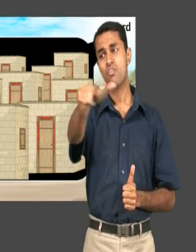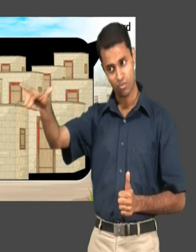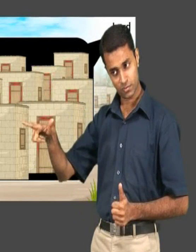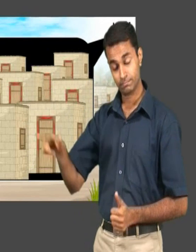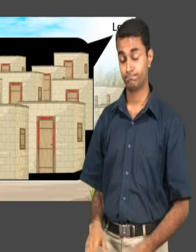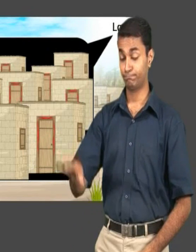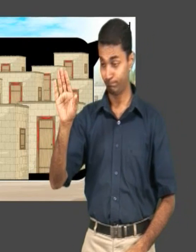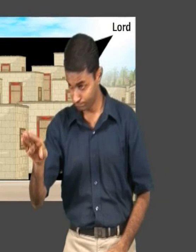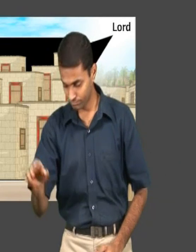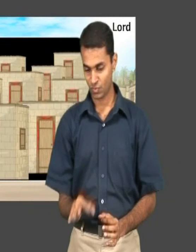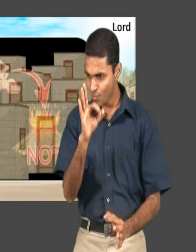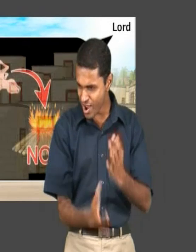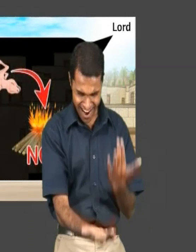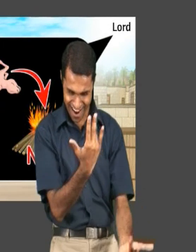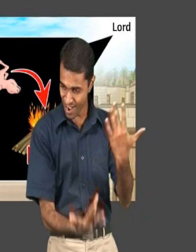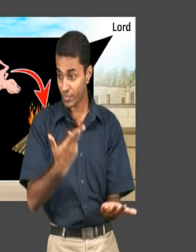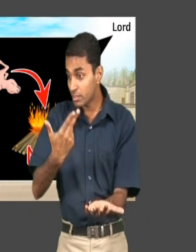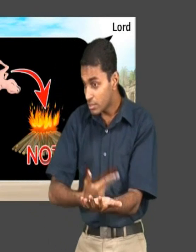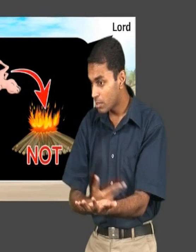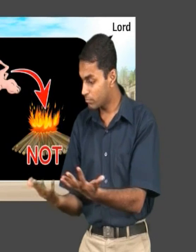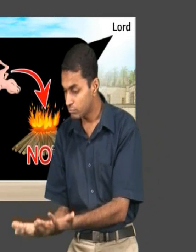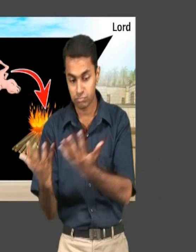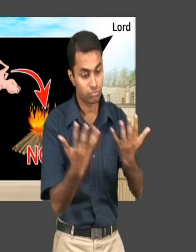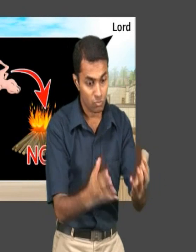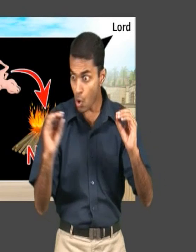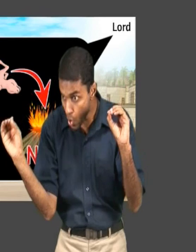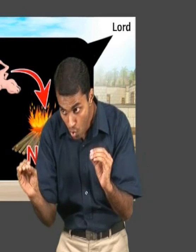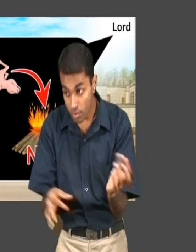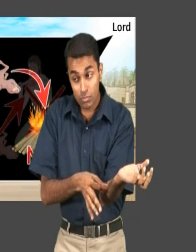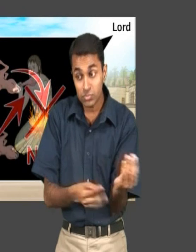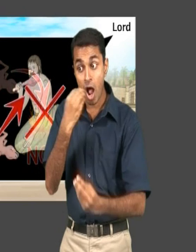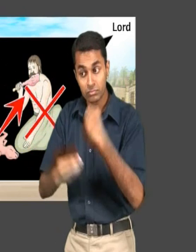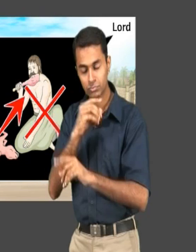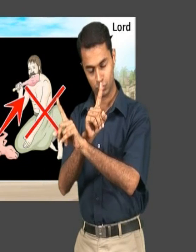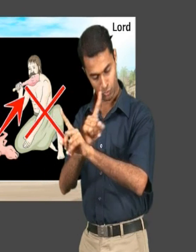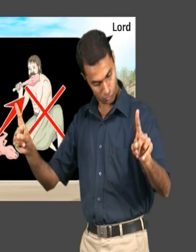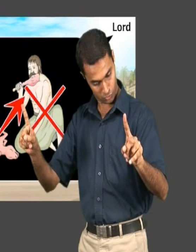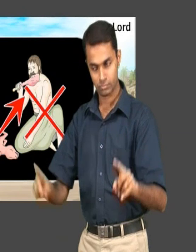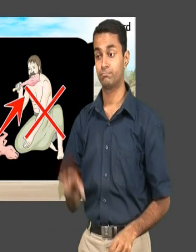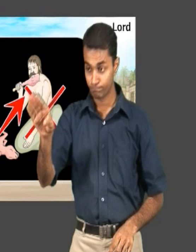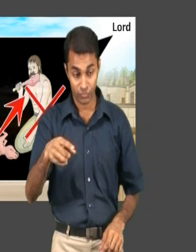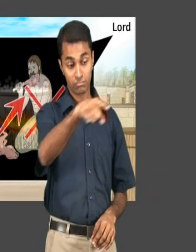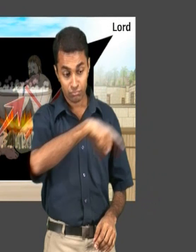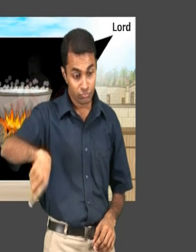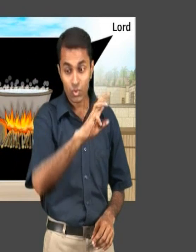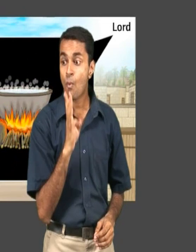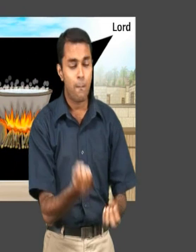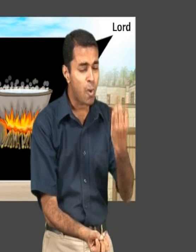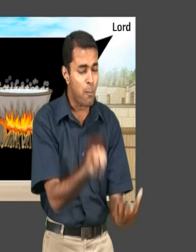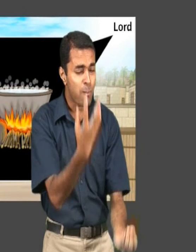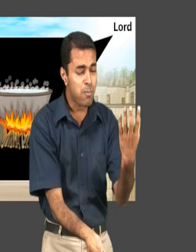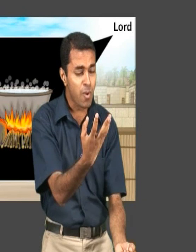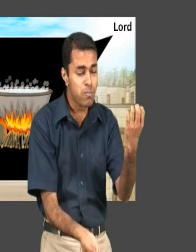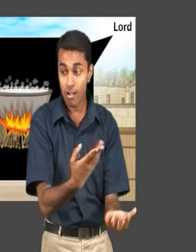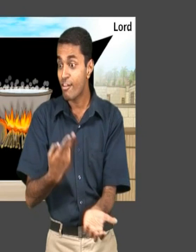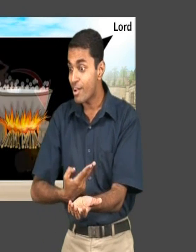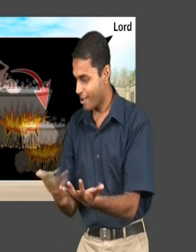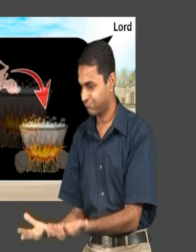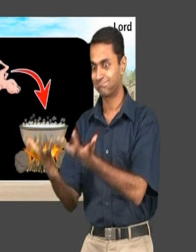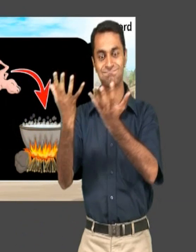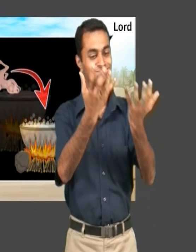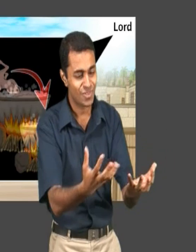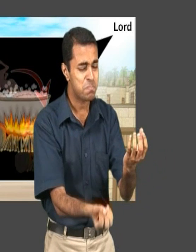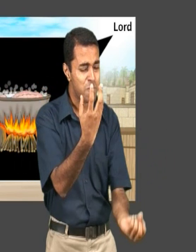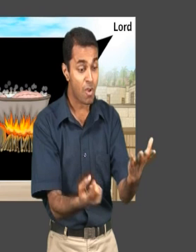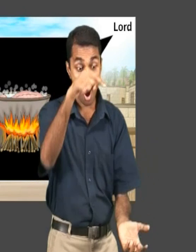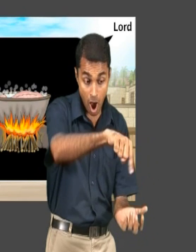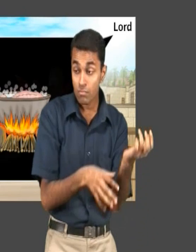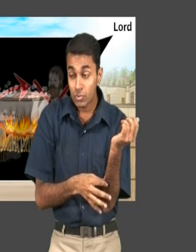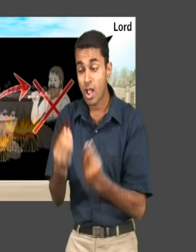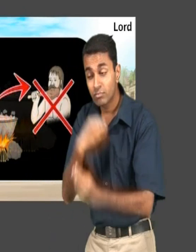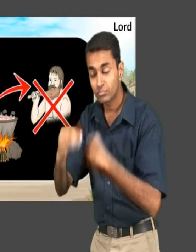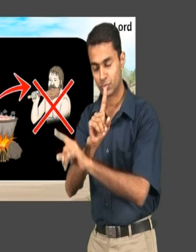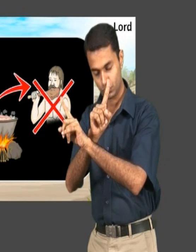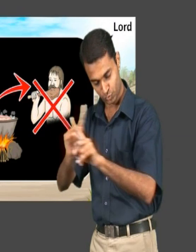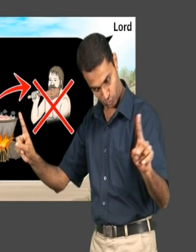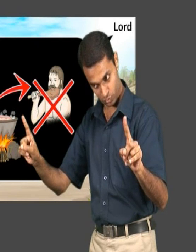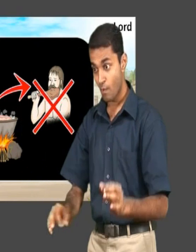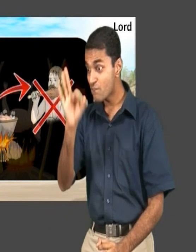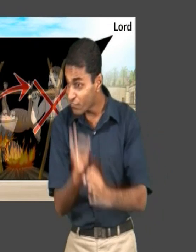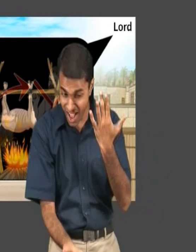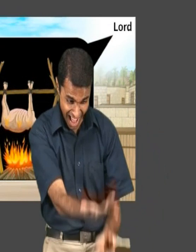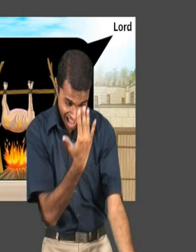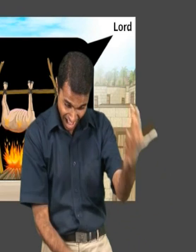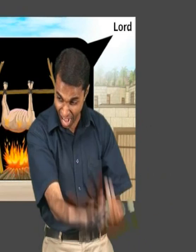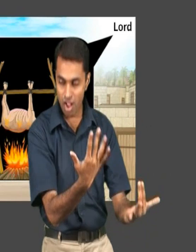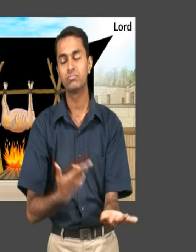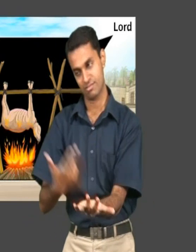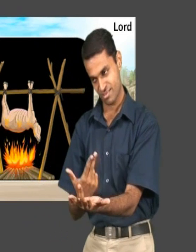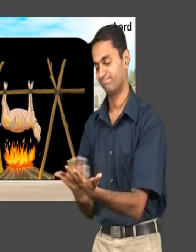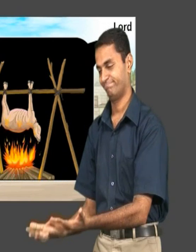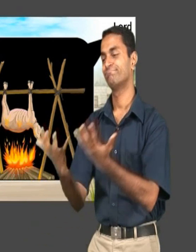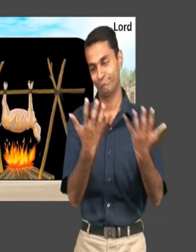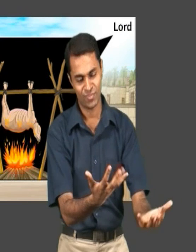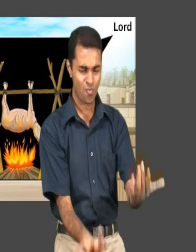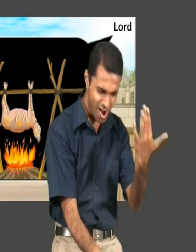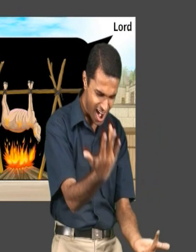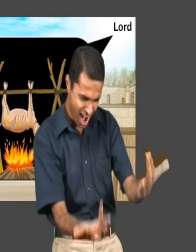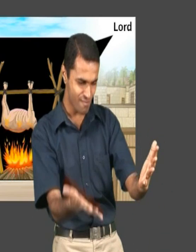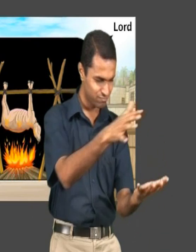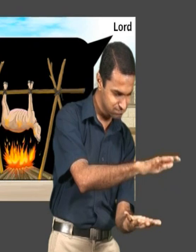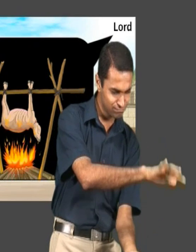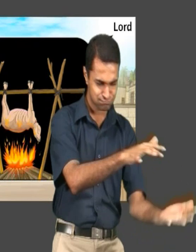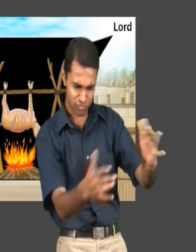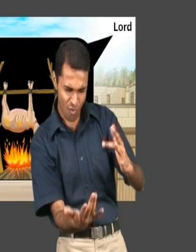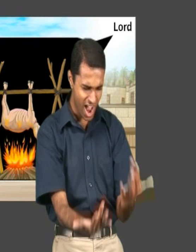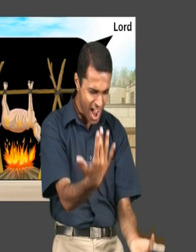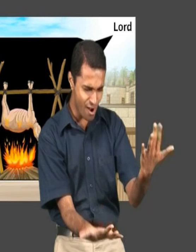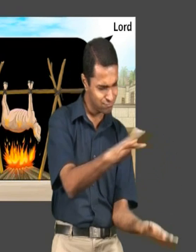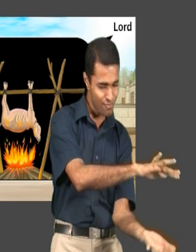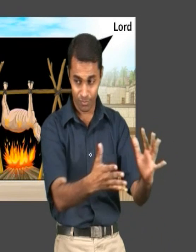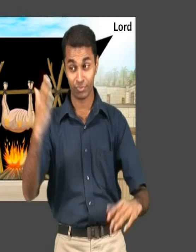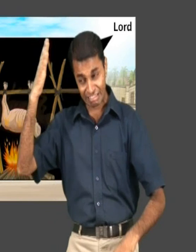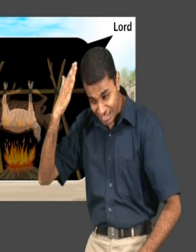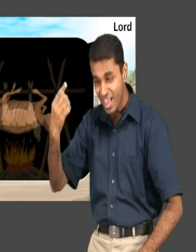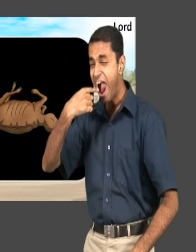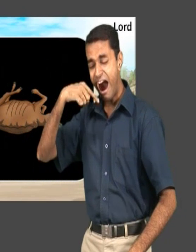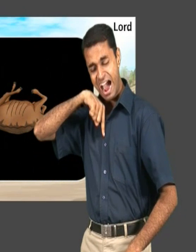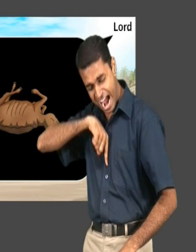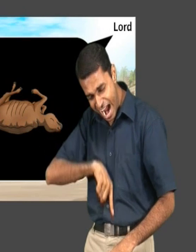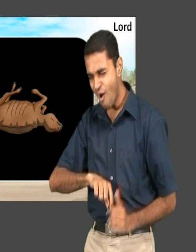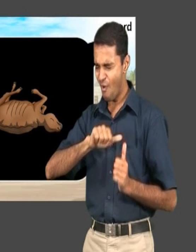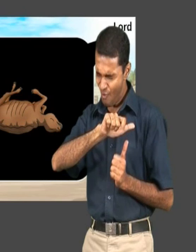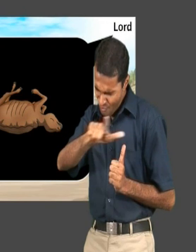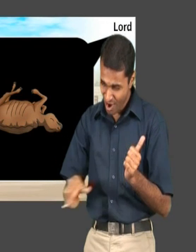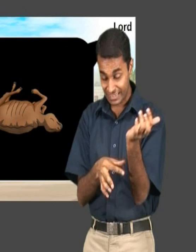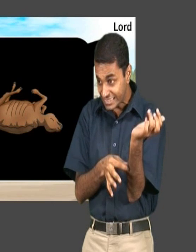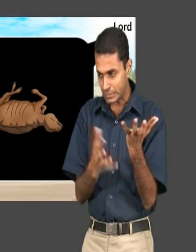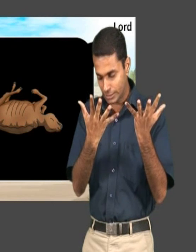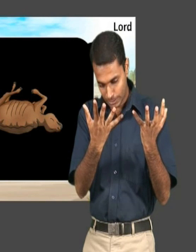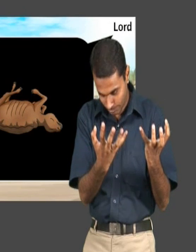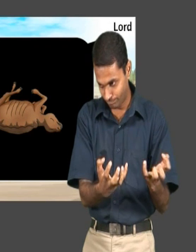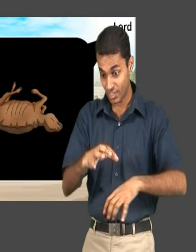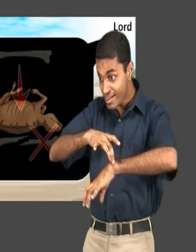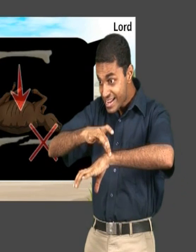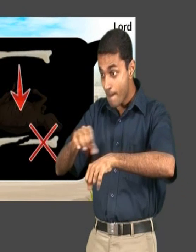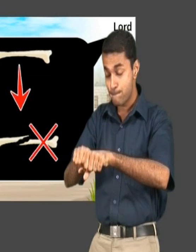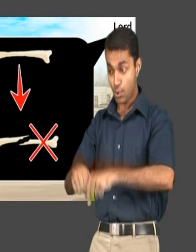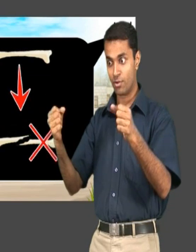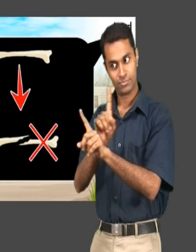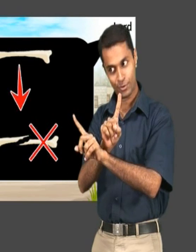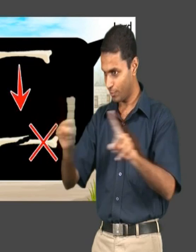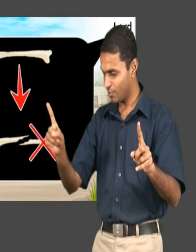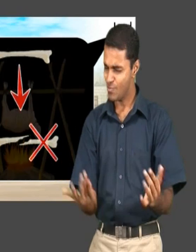Do not eat any of the meat raw or cooked in boiling water, but only roasted over the fire—its head and legs and inner parts.